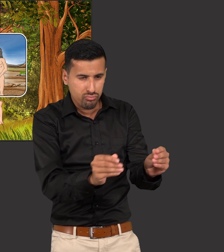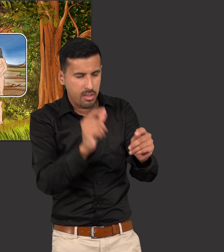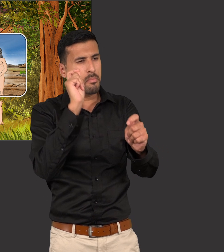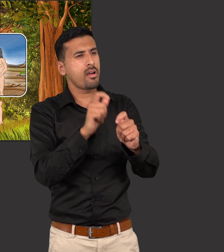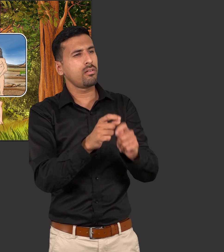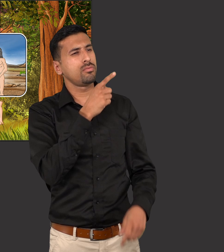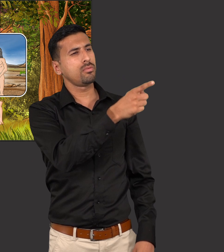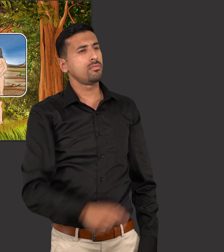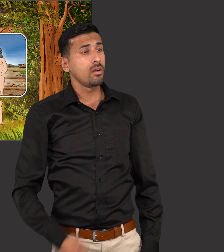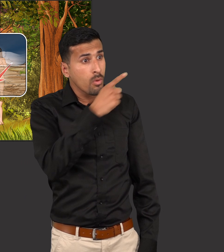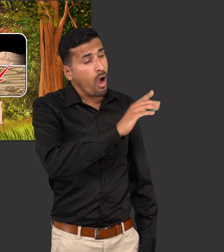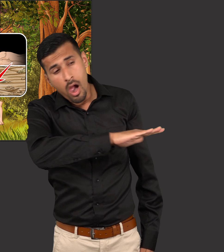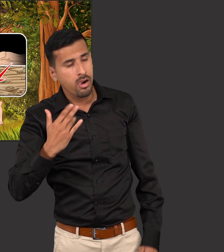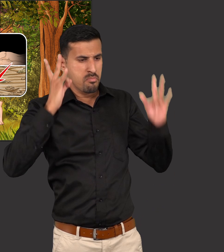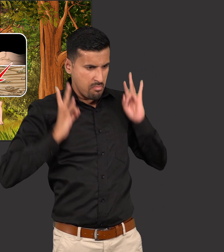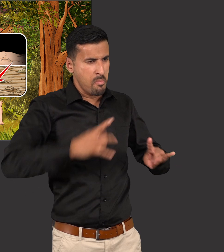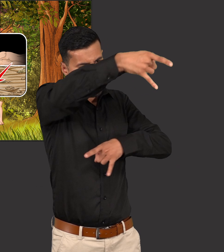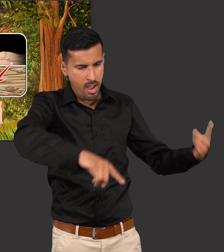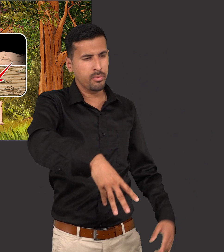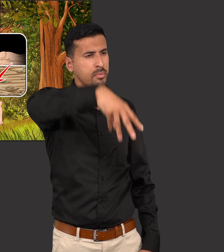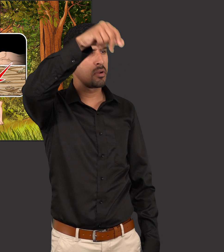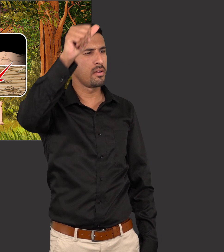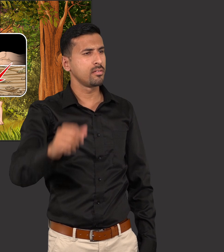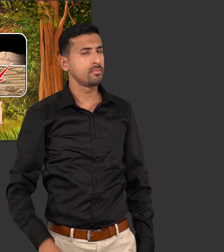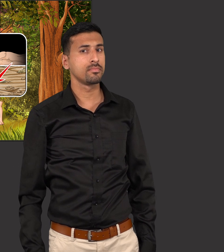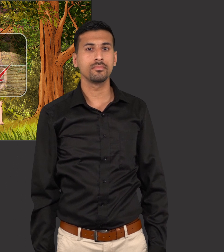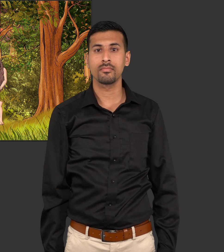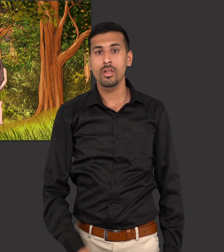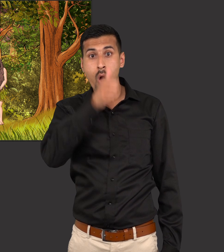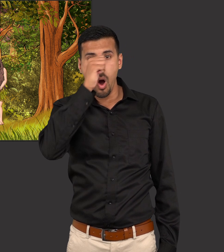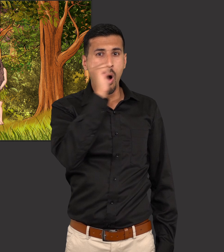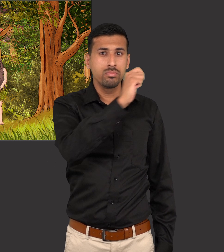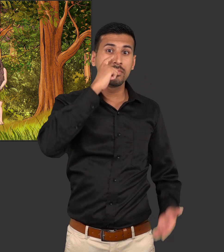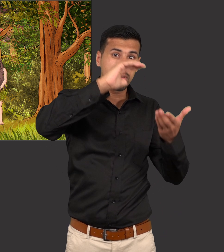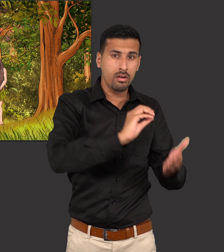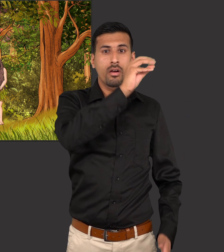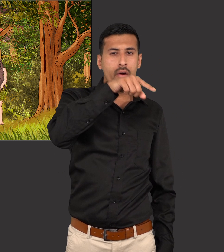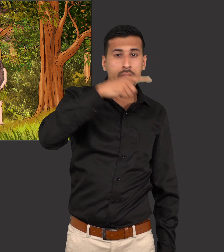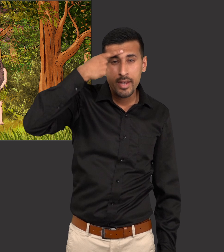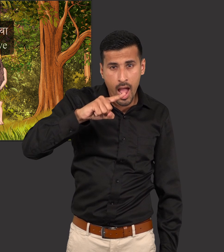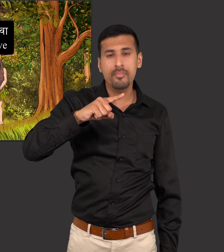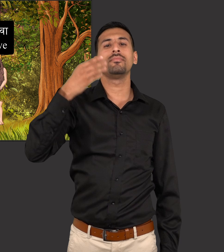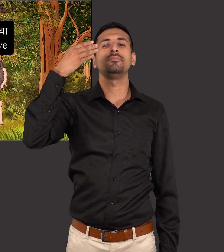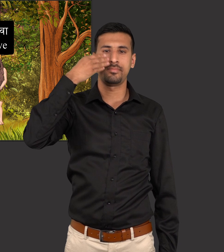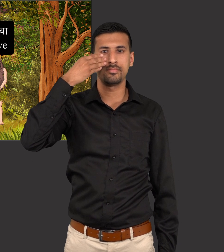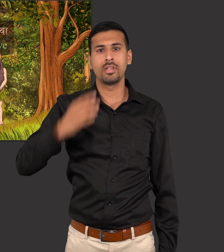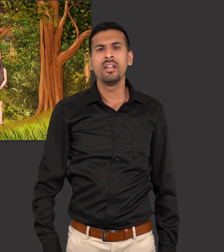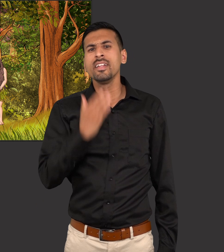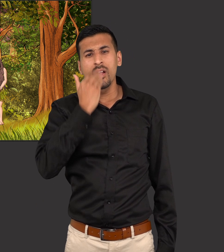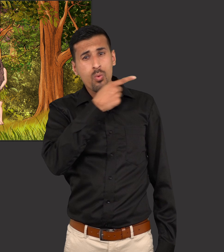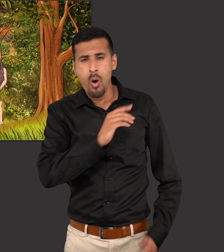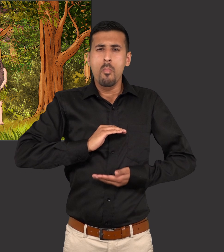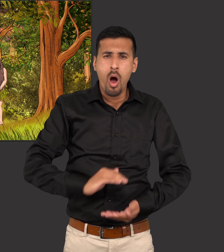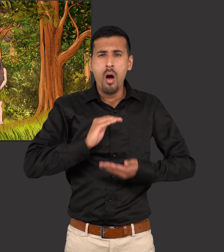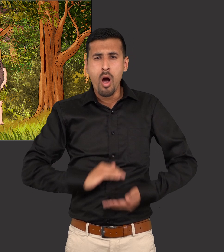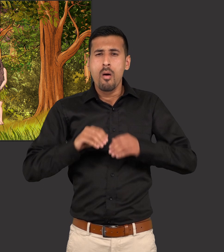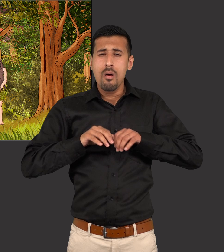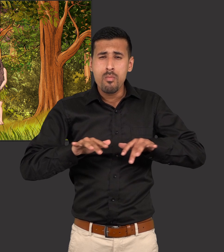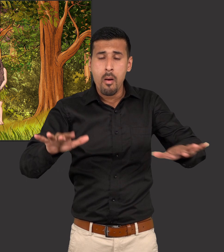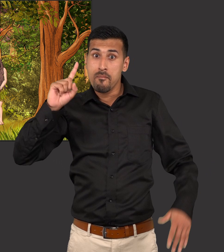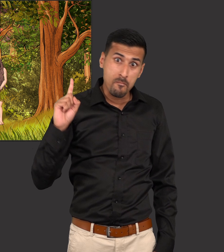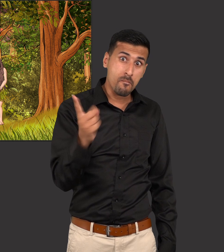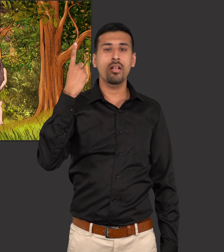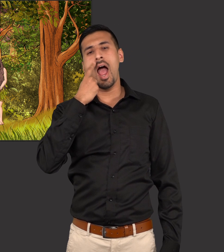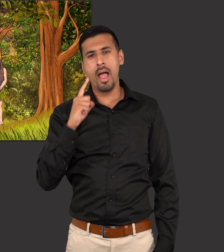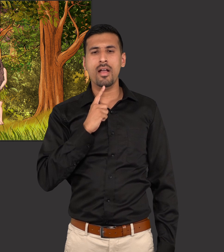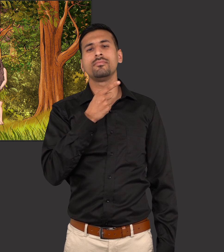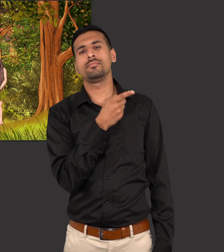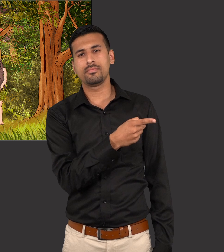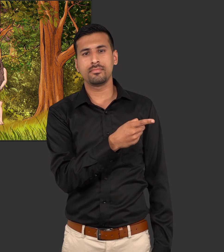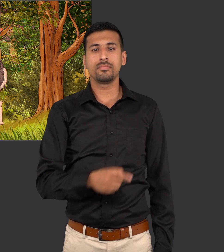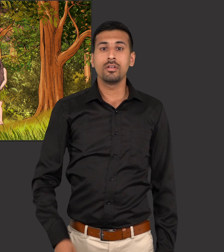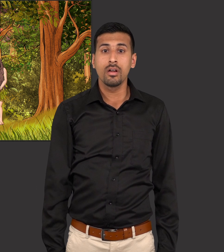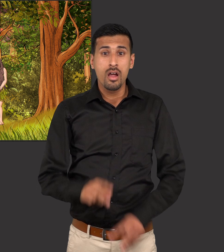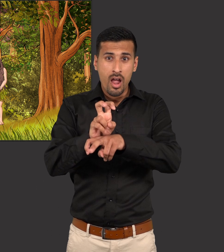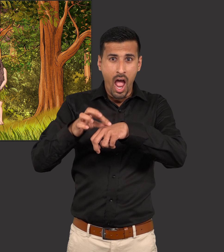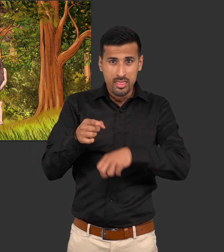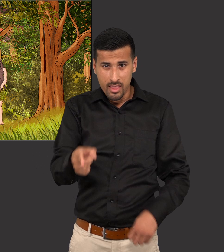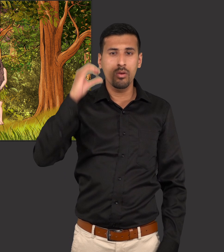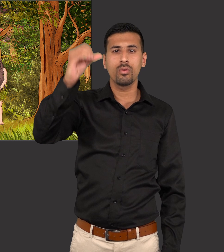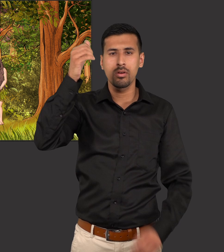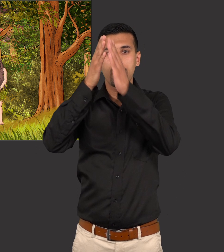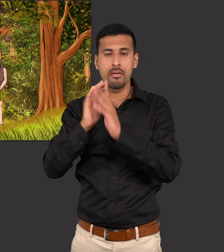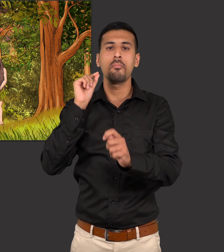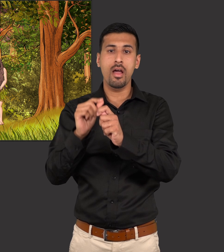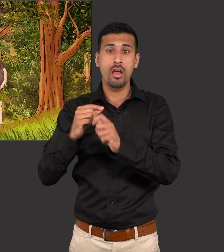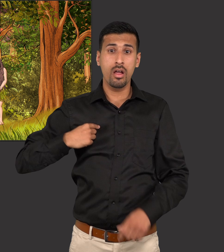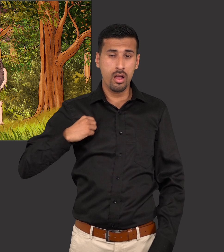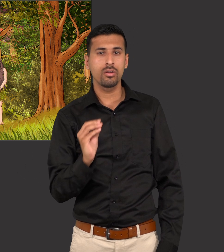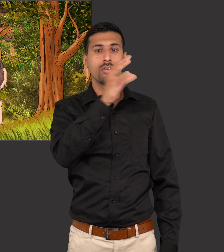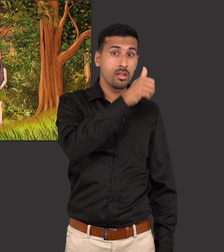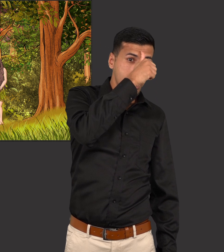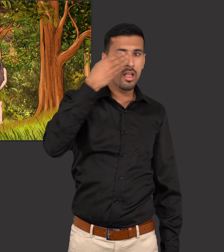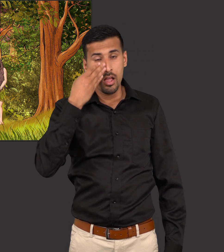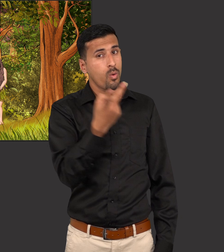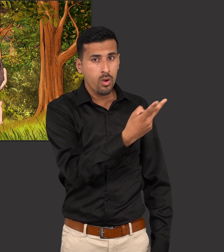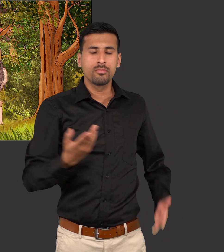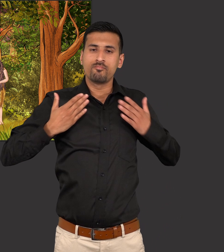By the sweat of your brow you will eat your bread, until you return to the ground— because out of it were you taken. For dust you are, and to dust you shall return.” And Adam named his wife Eve, because she would be the mother of all the living.